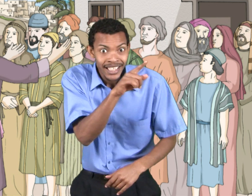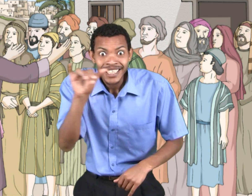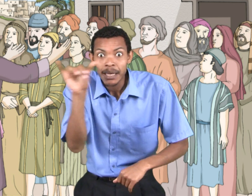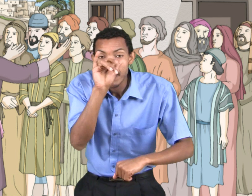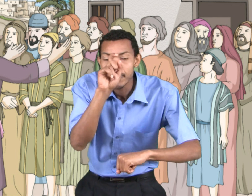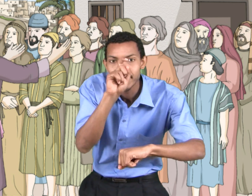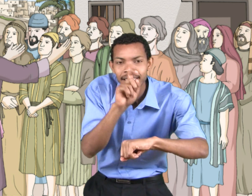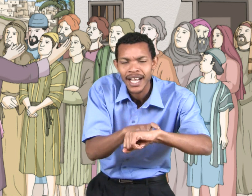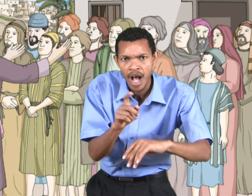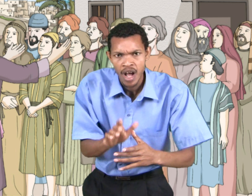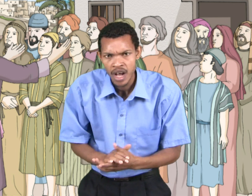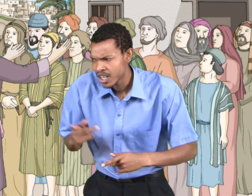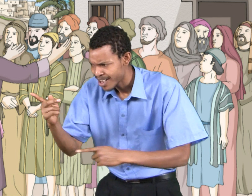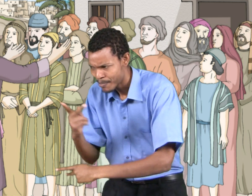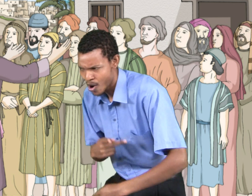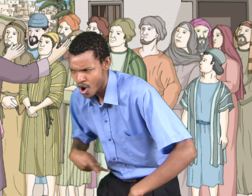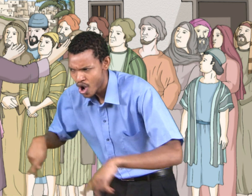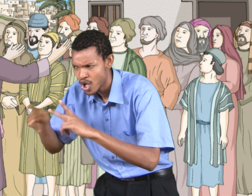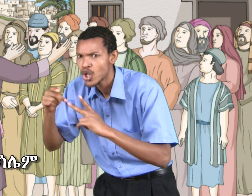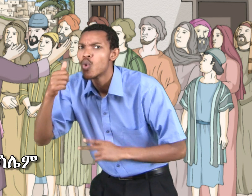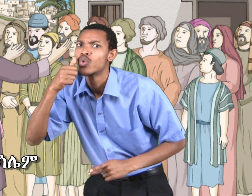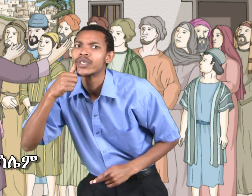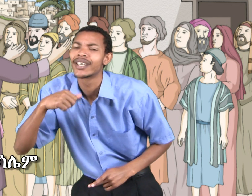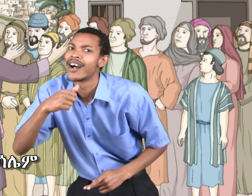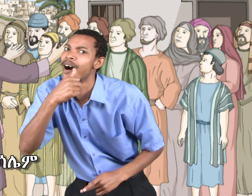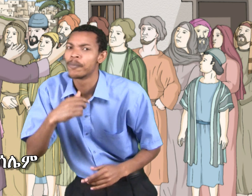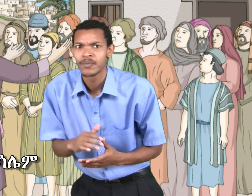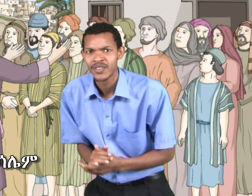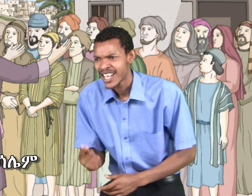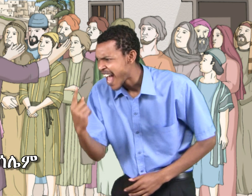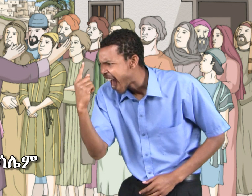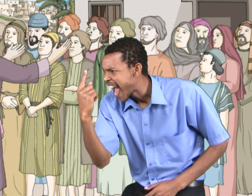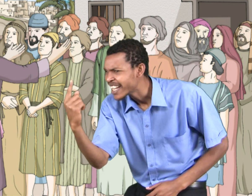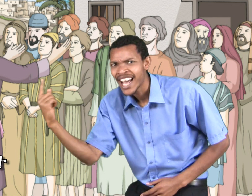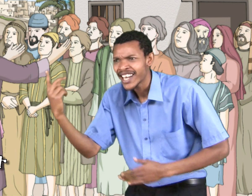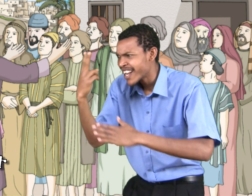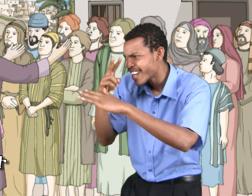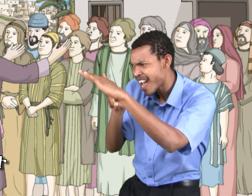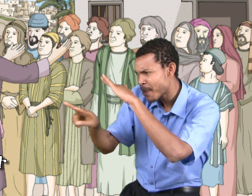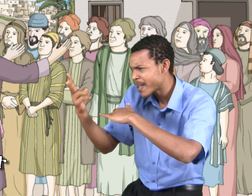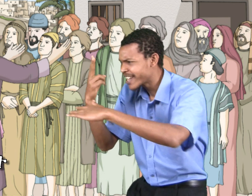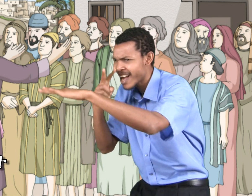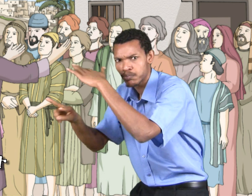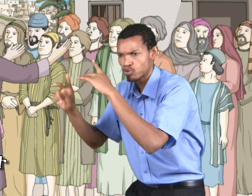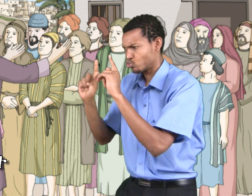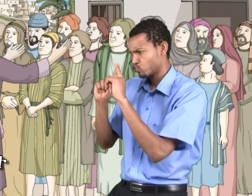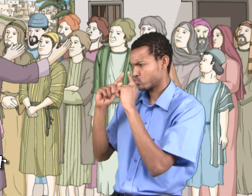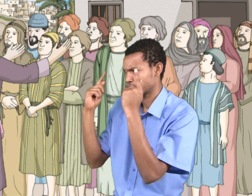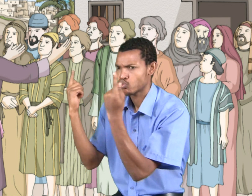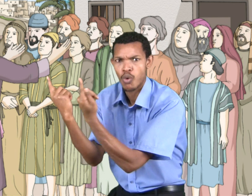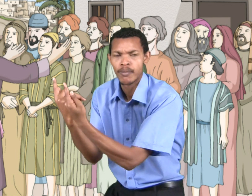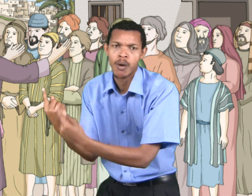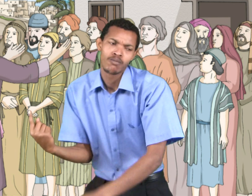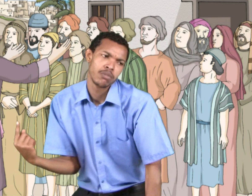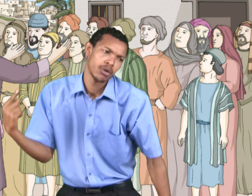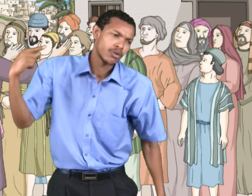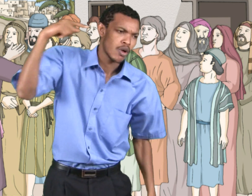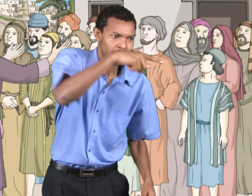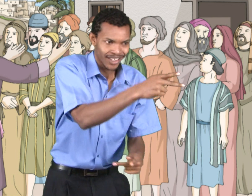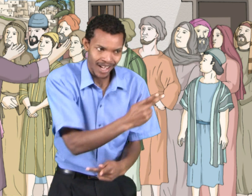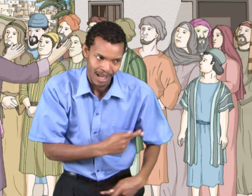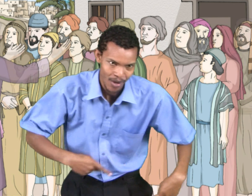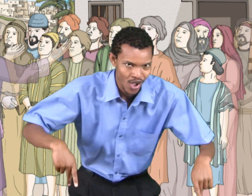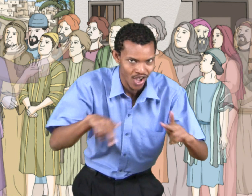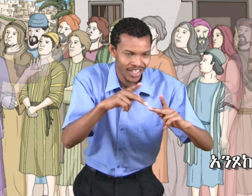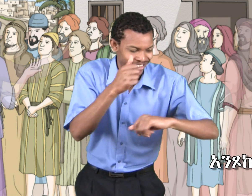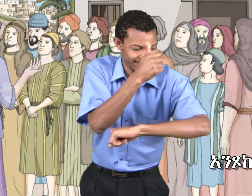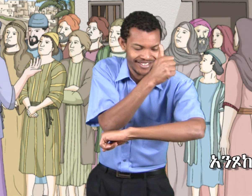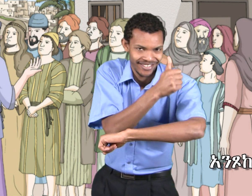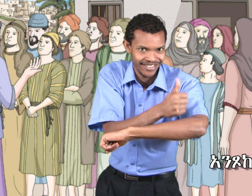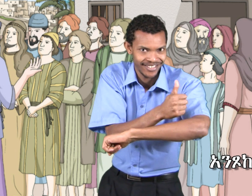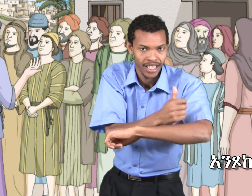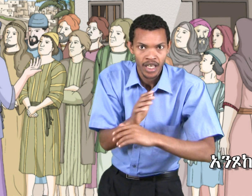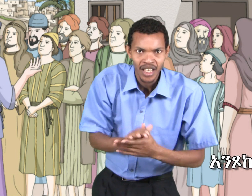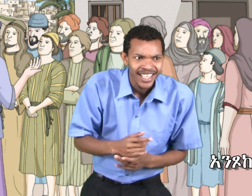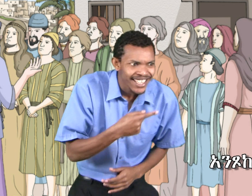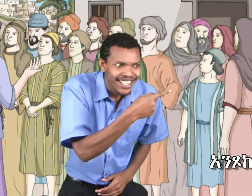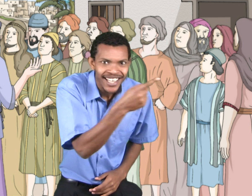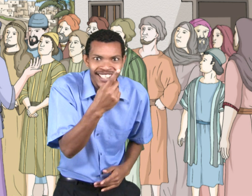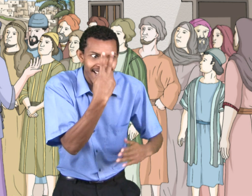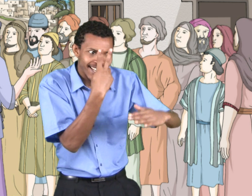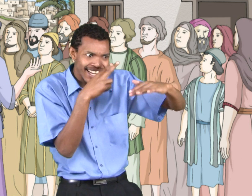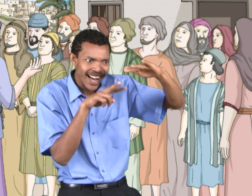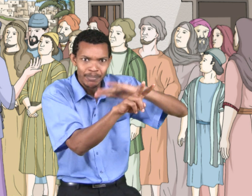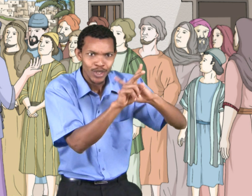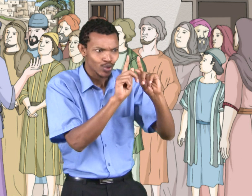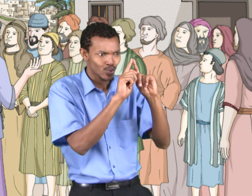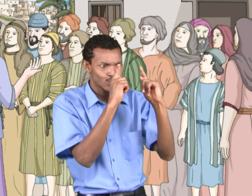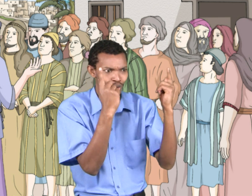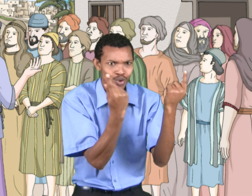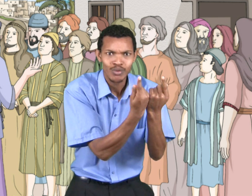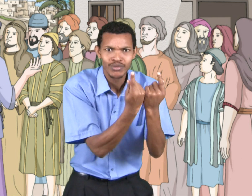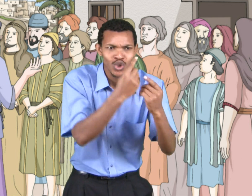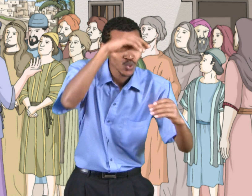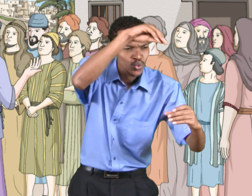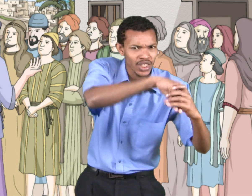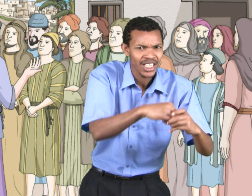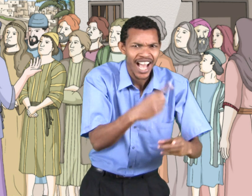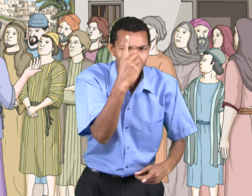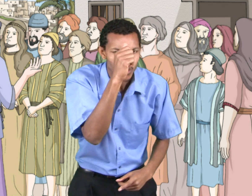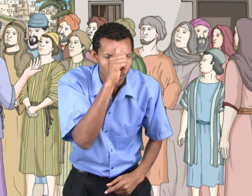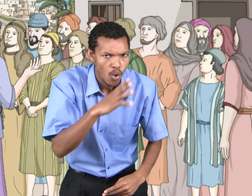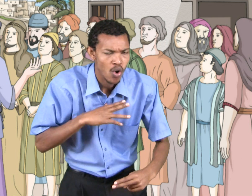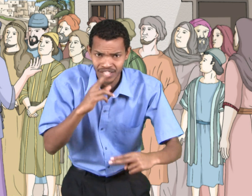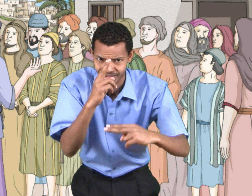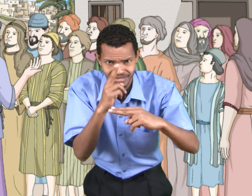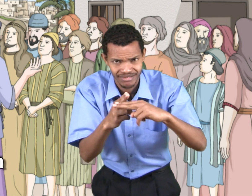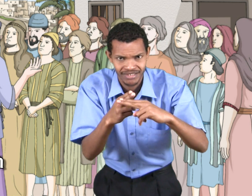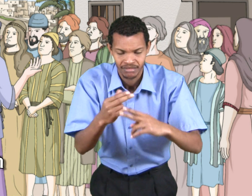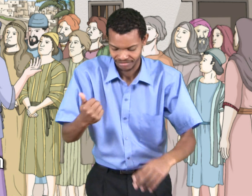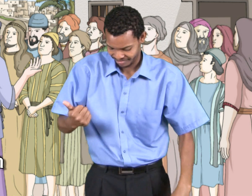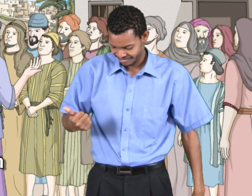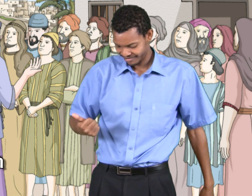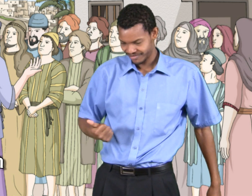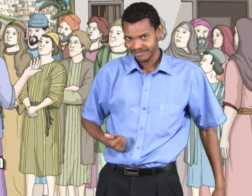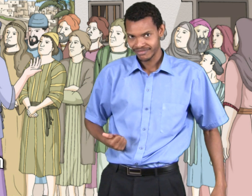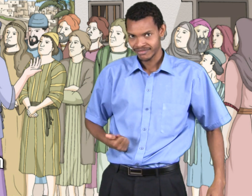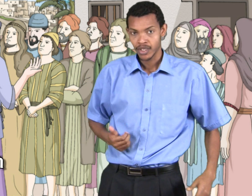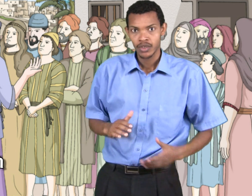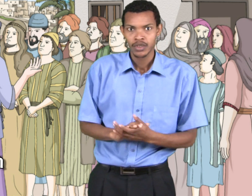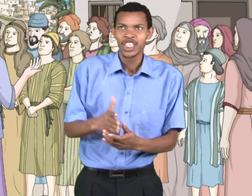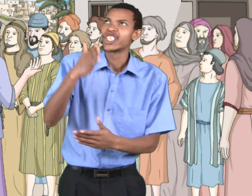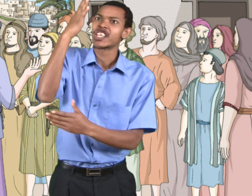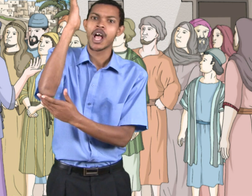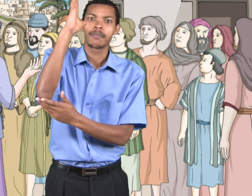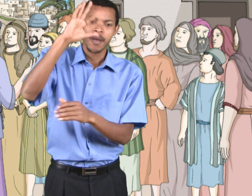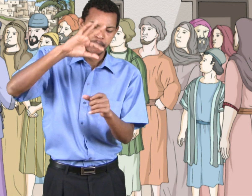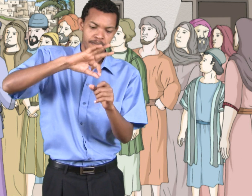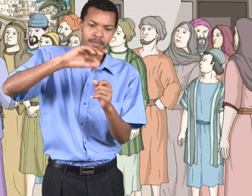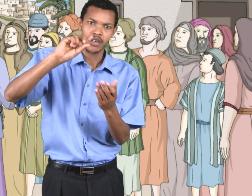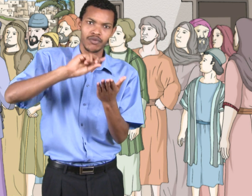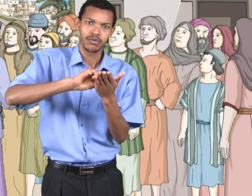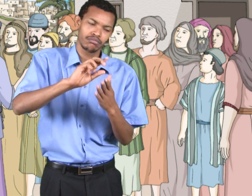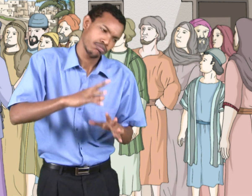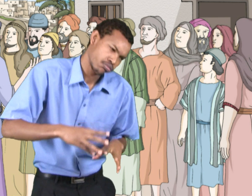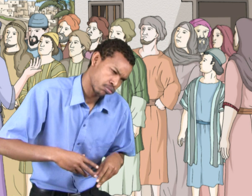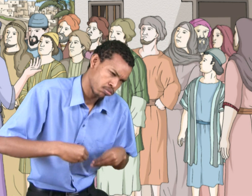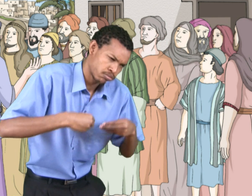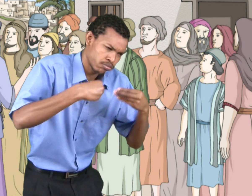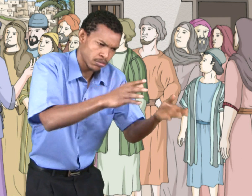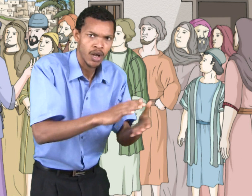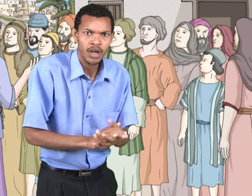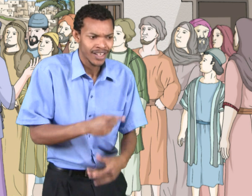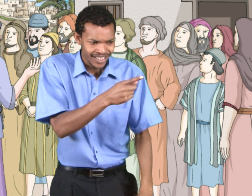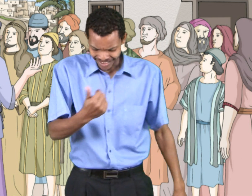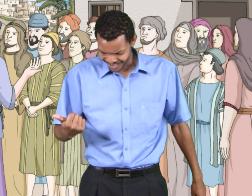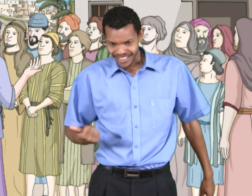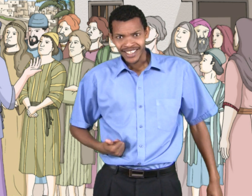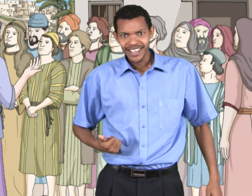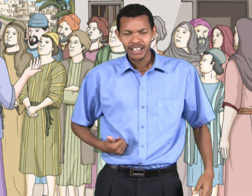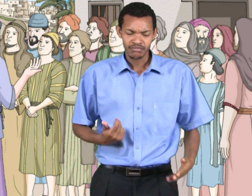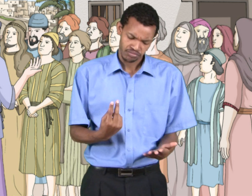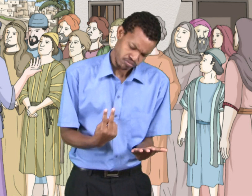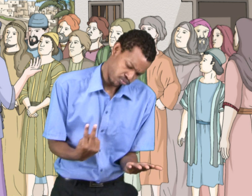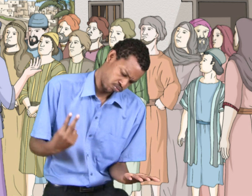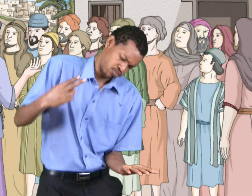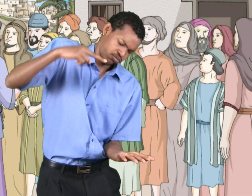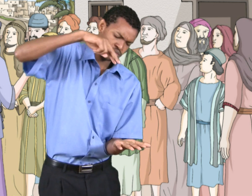In those days some prophets came down from Jerusalem to Antioch.